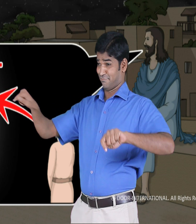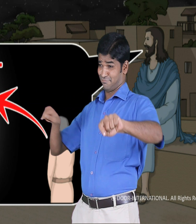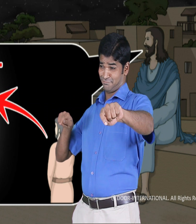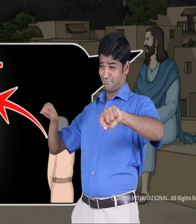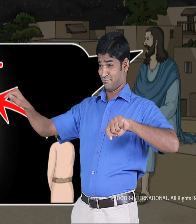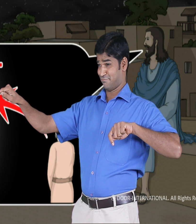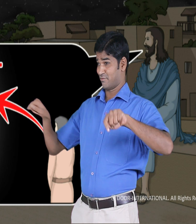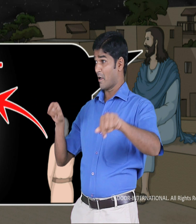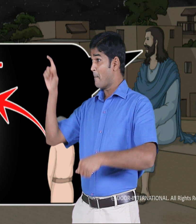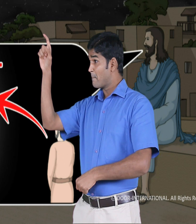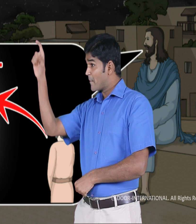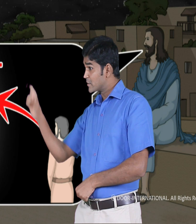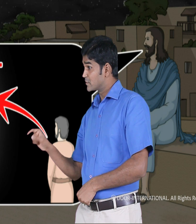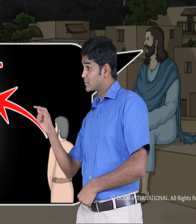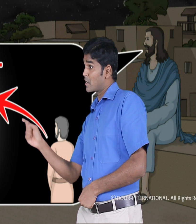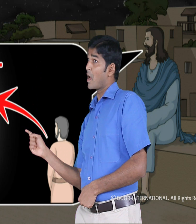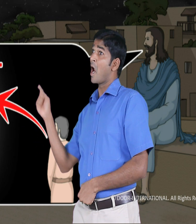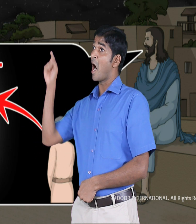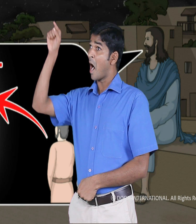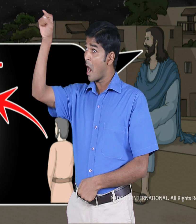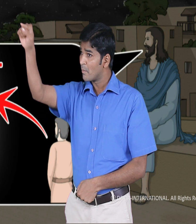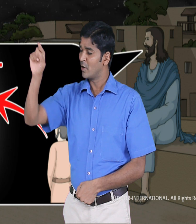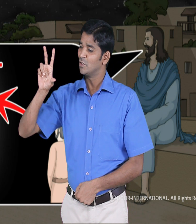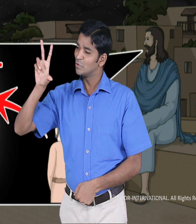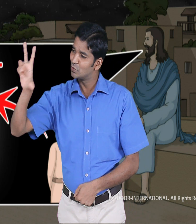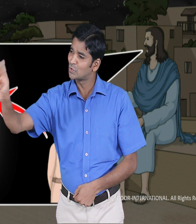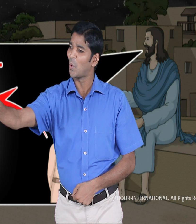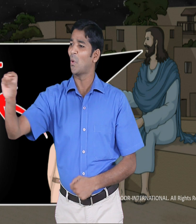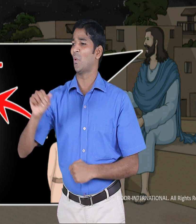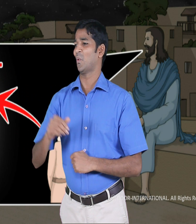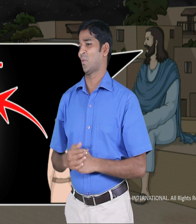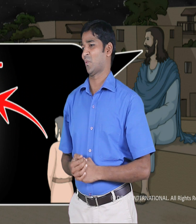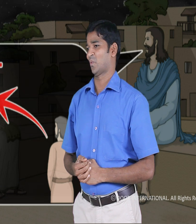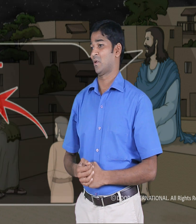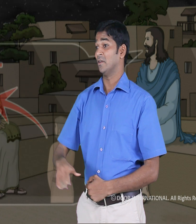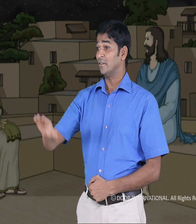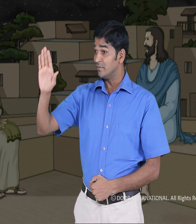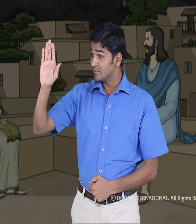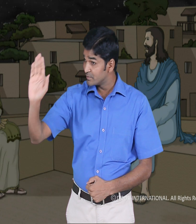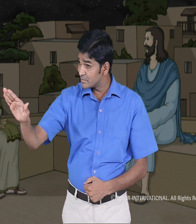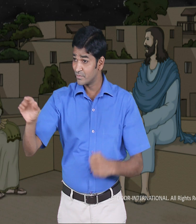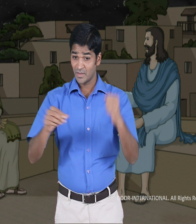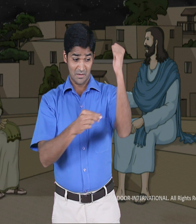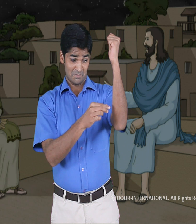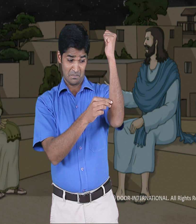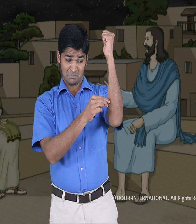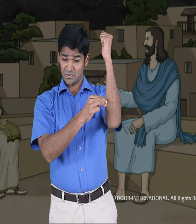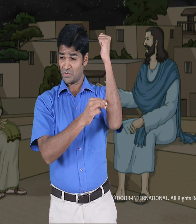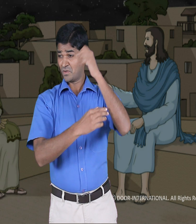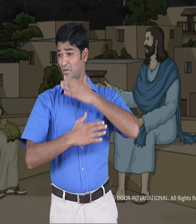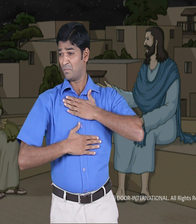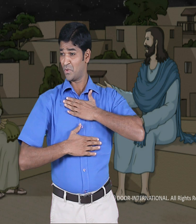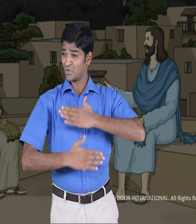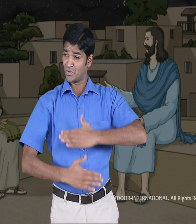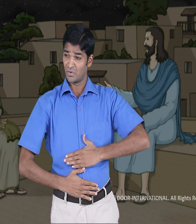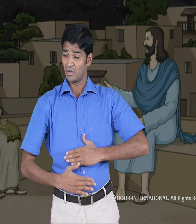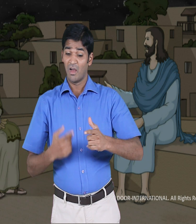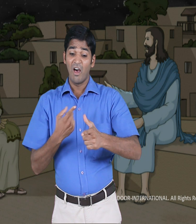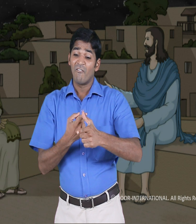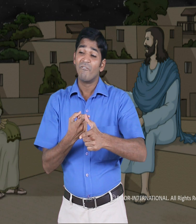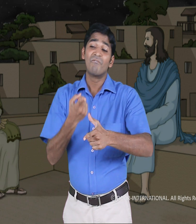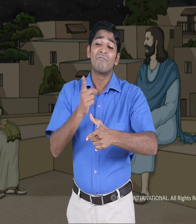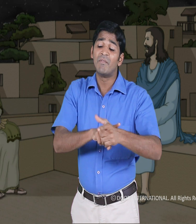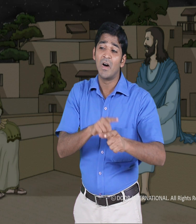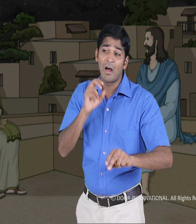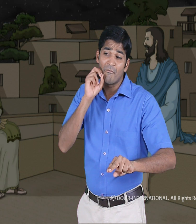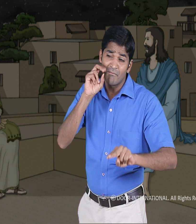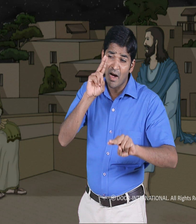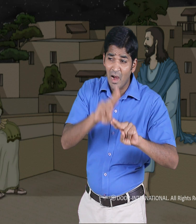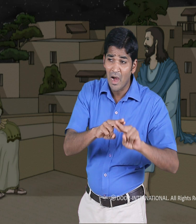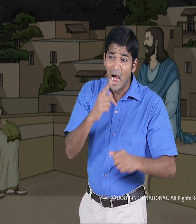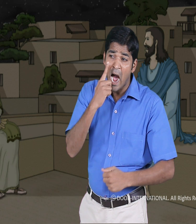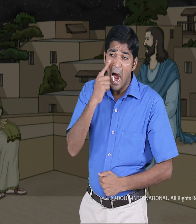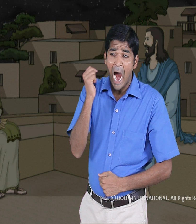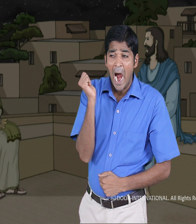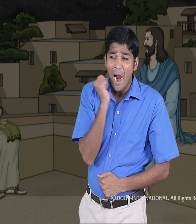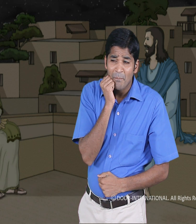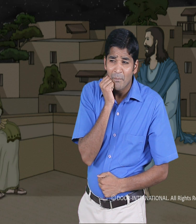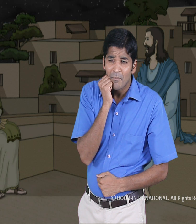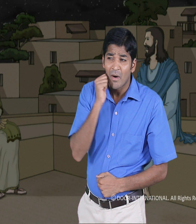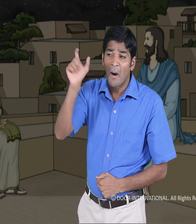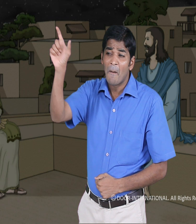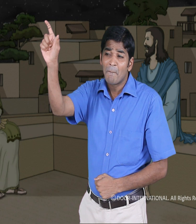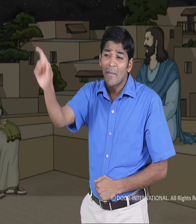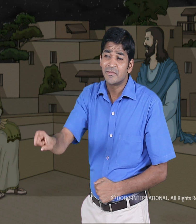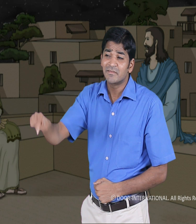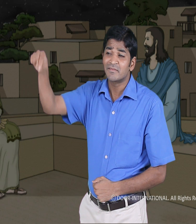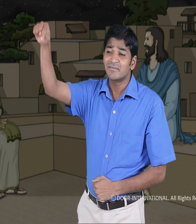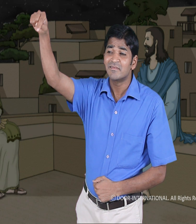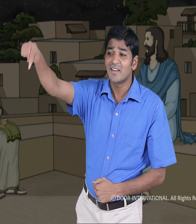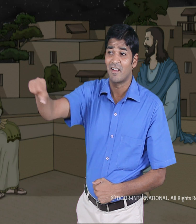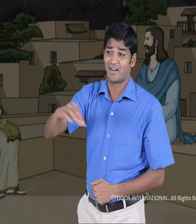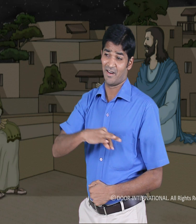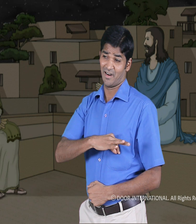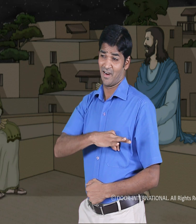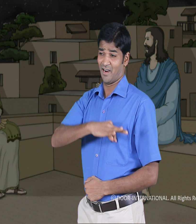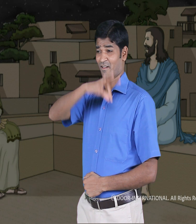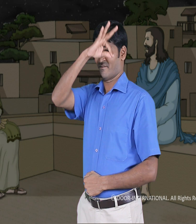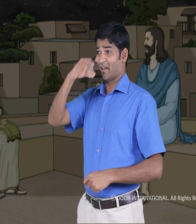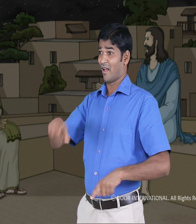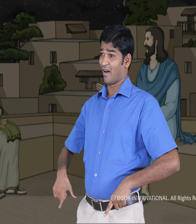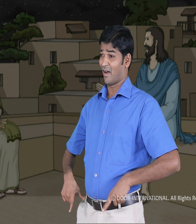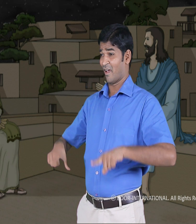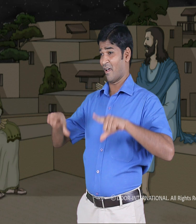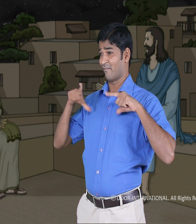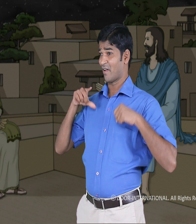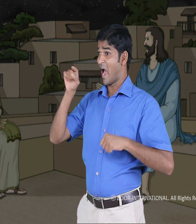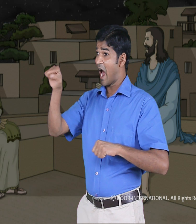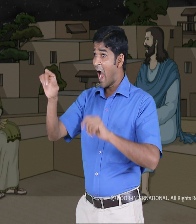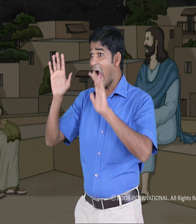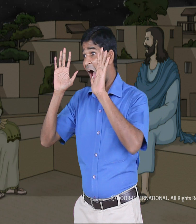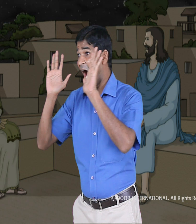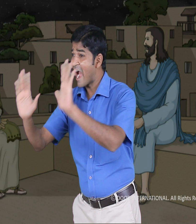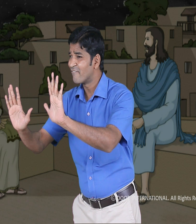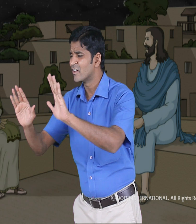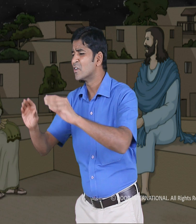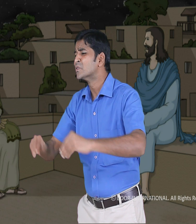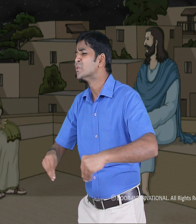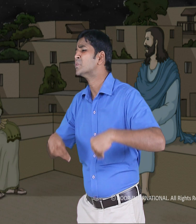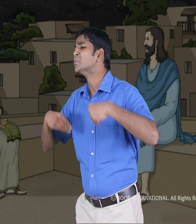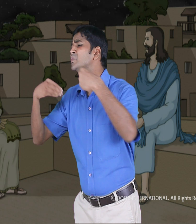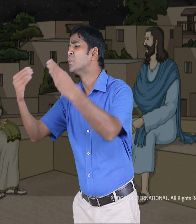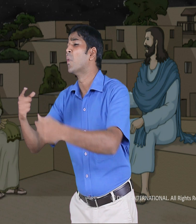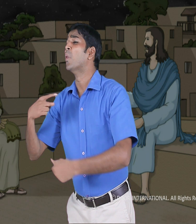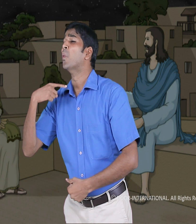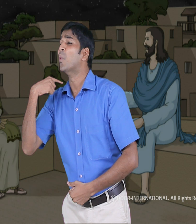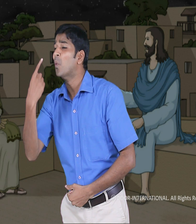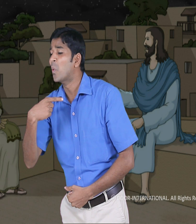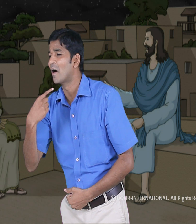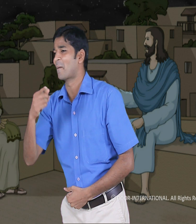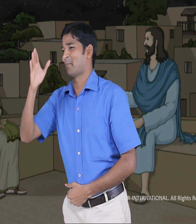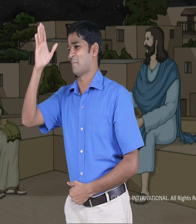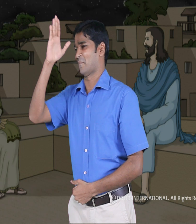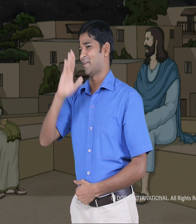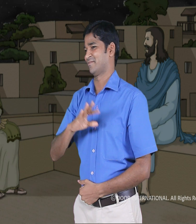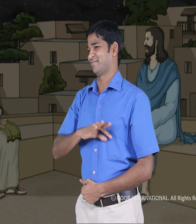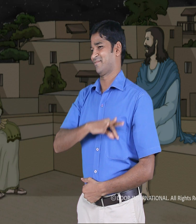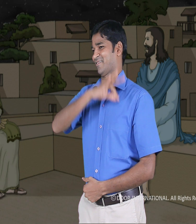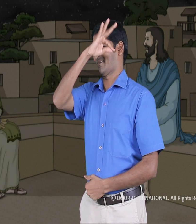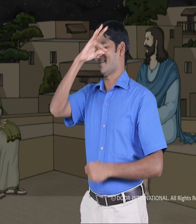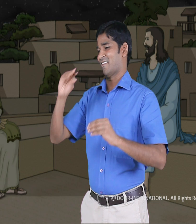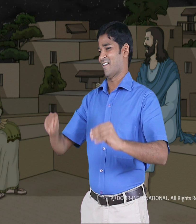Flesh is born of flesh, but spirit is born of the Spirit.